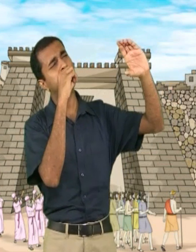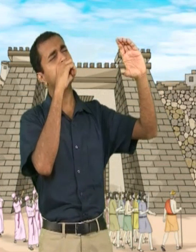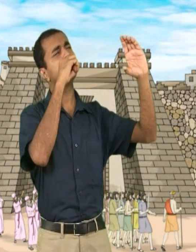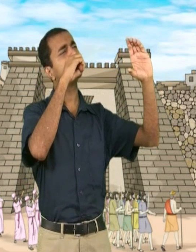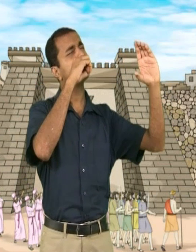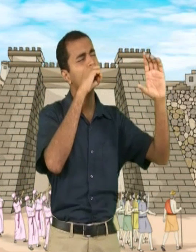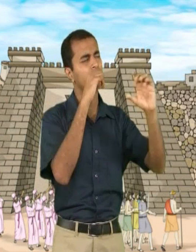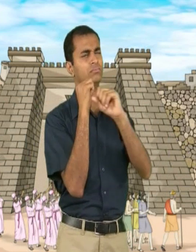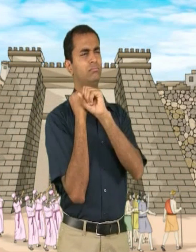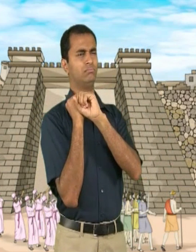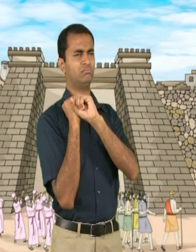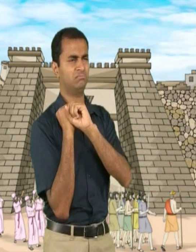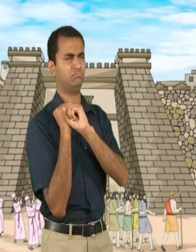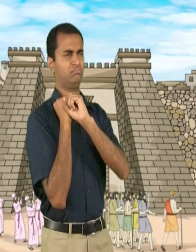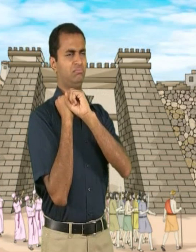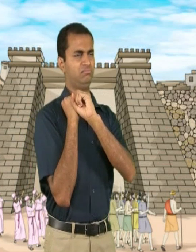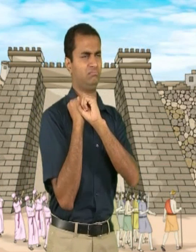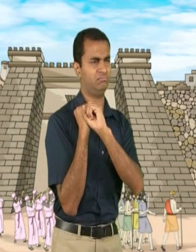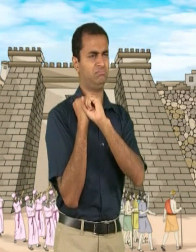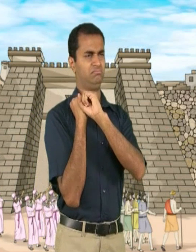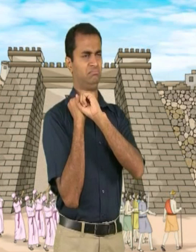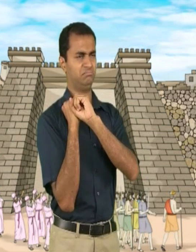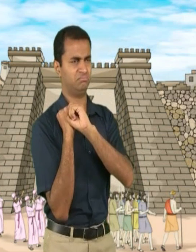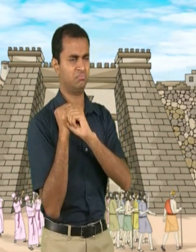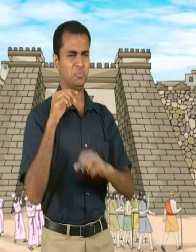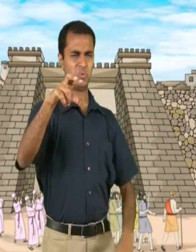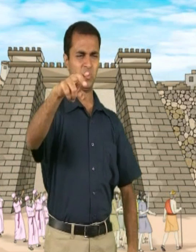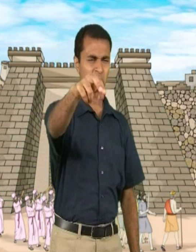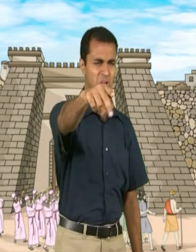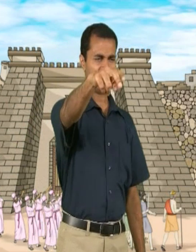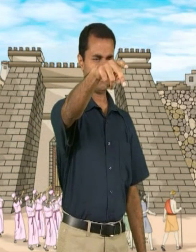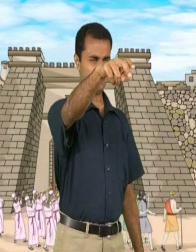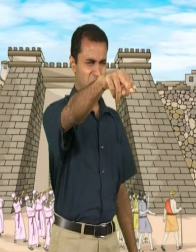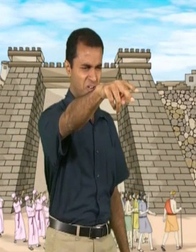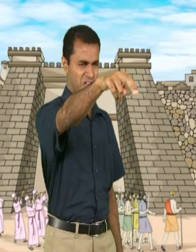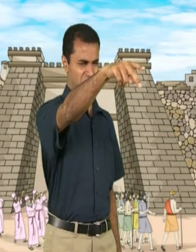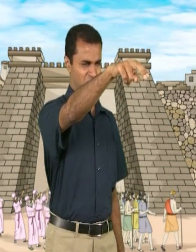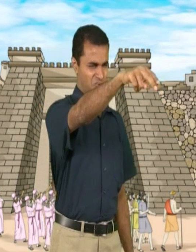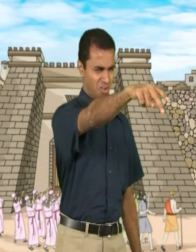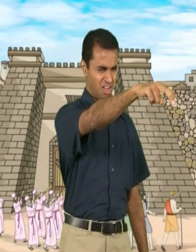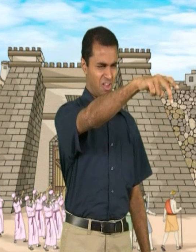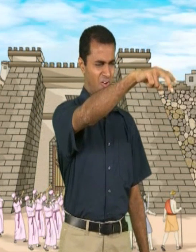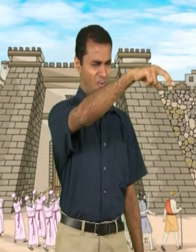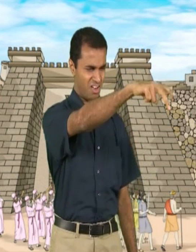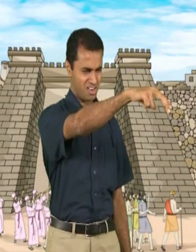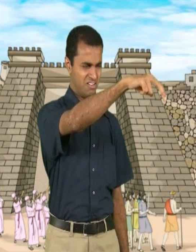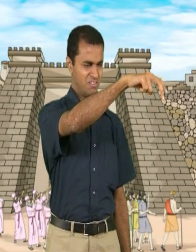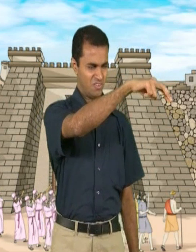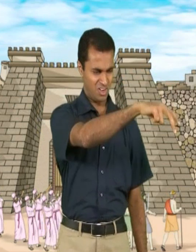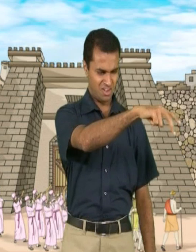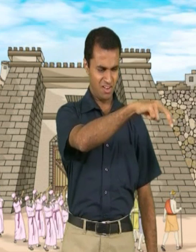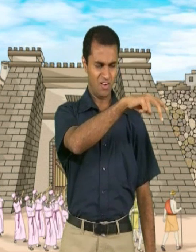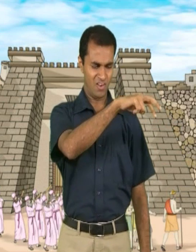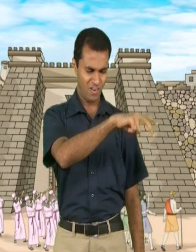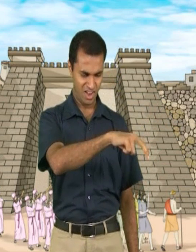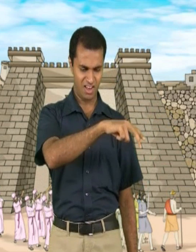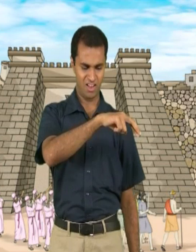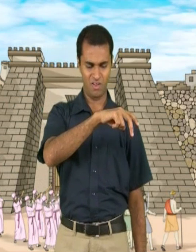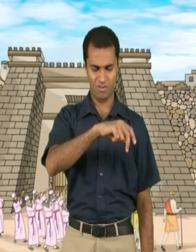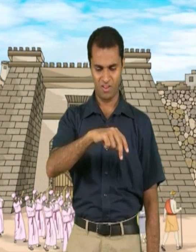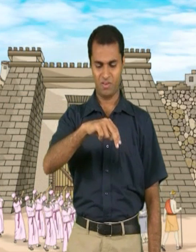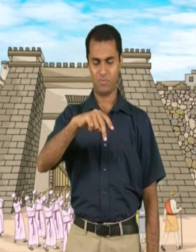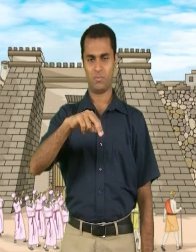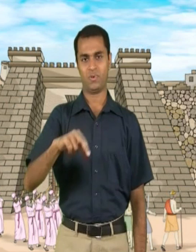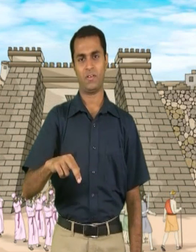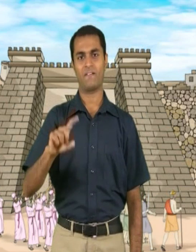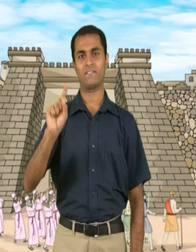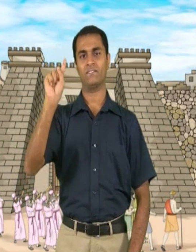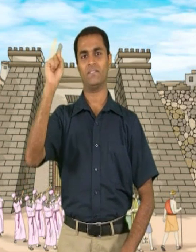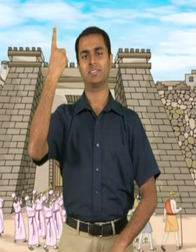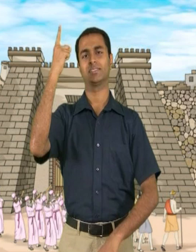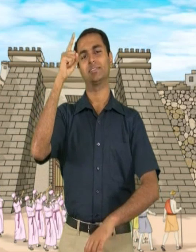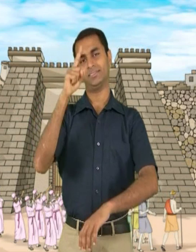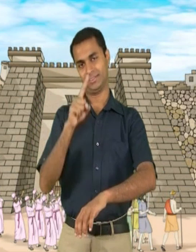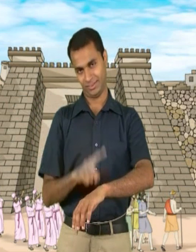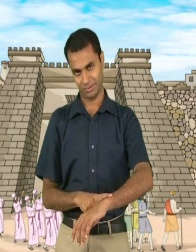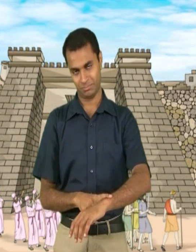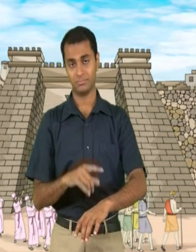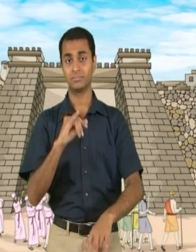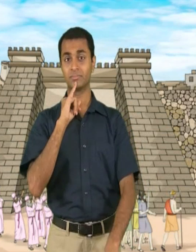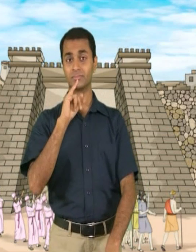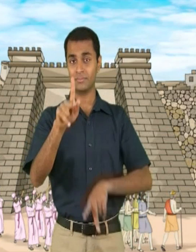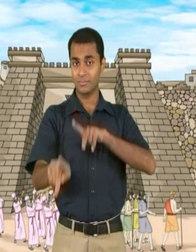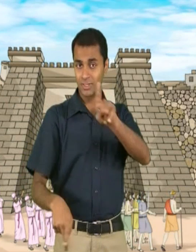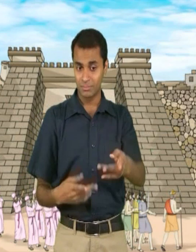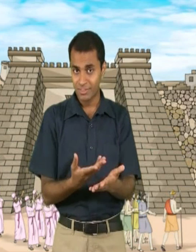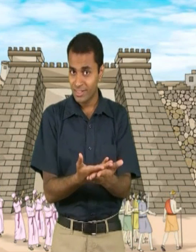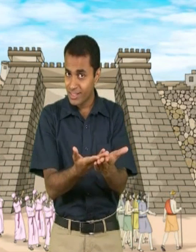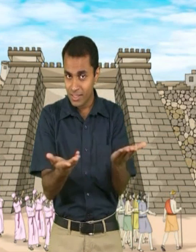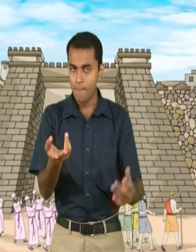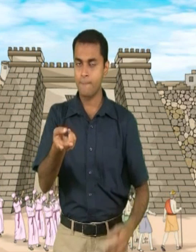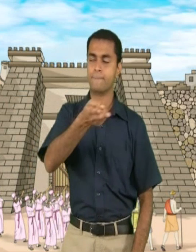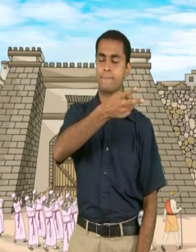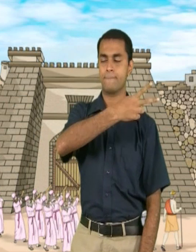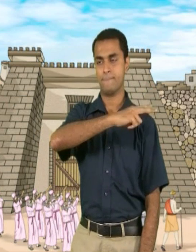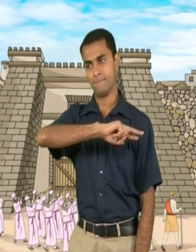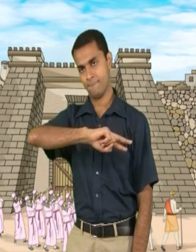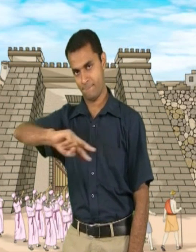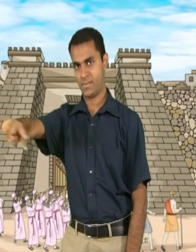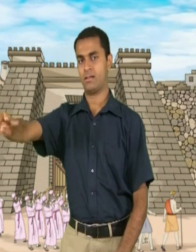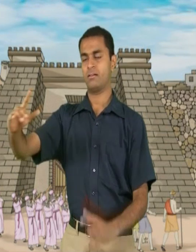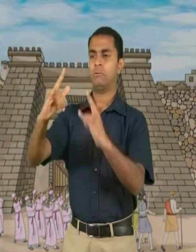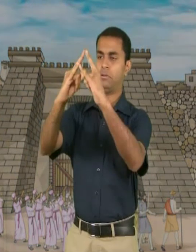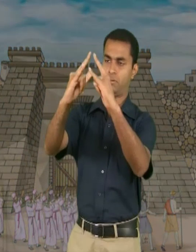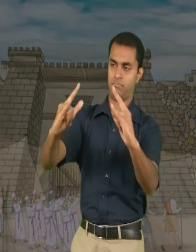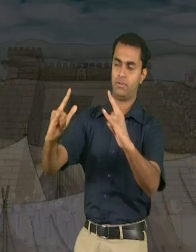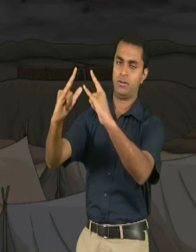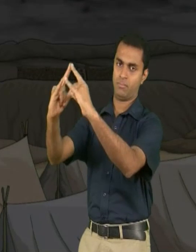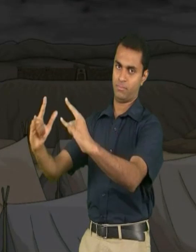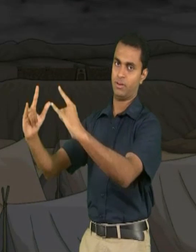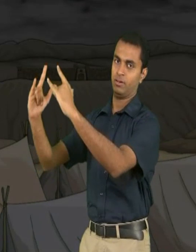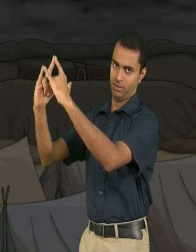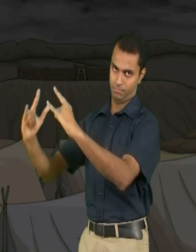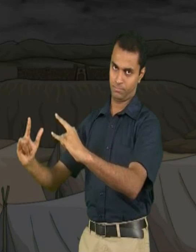Then you are to shout!” So he had the ark of the LORD carried around the city, circling it once.